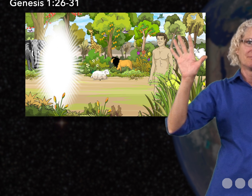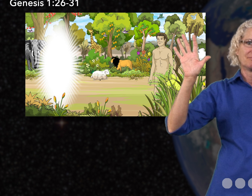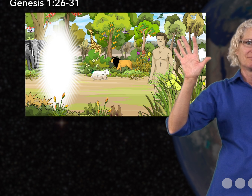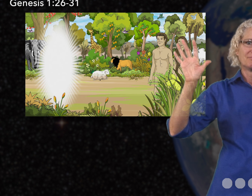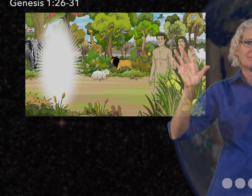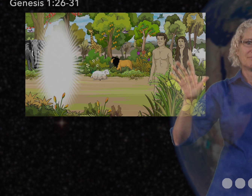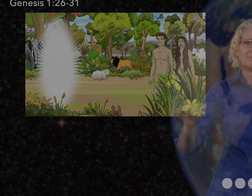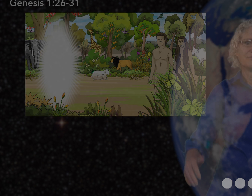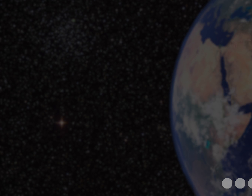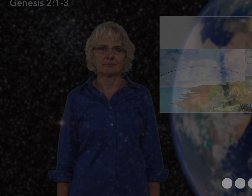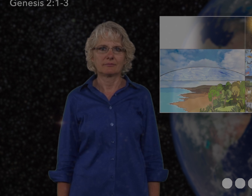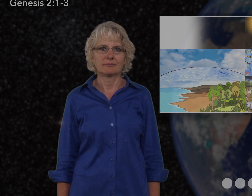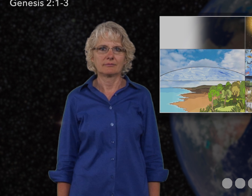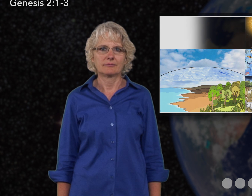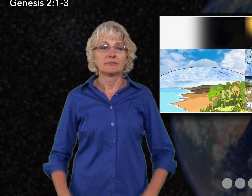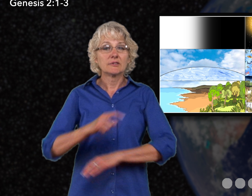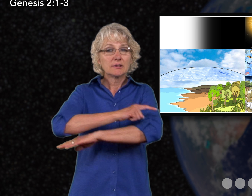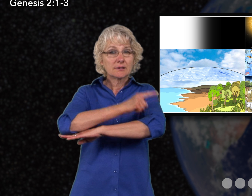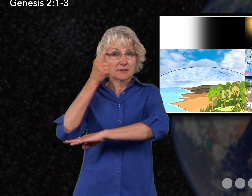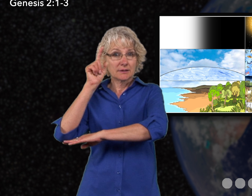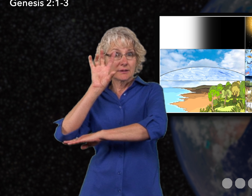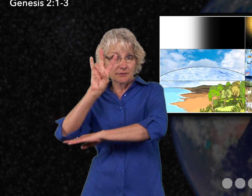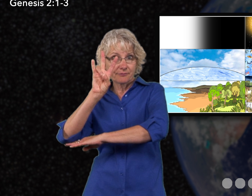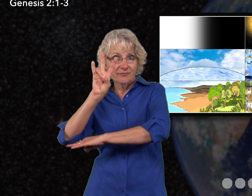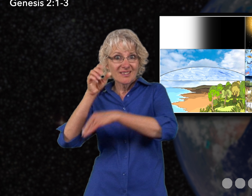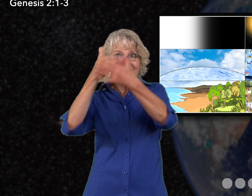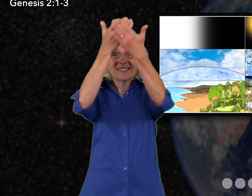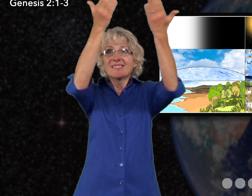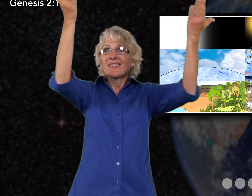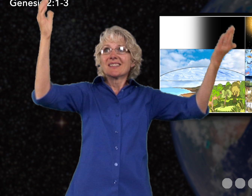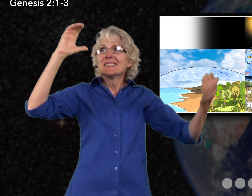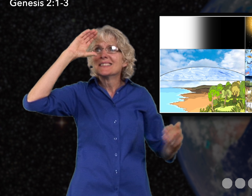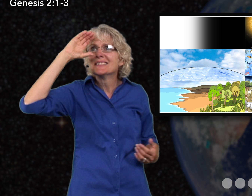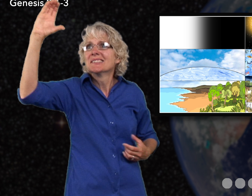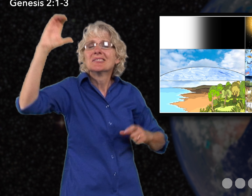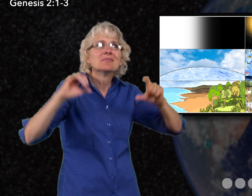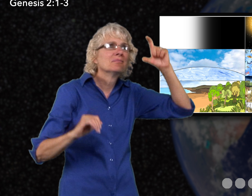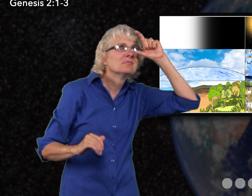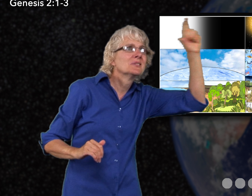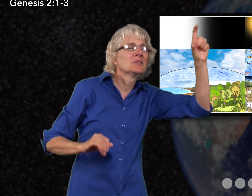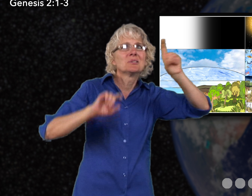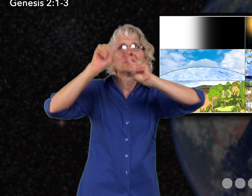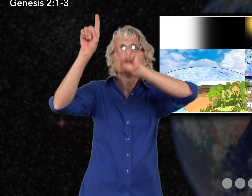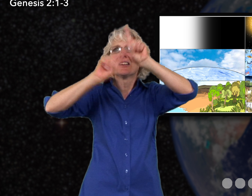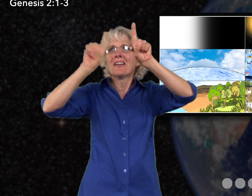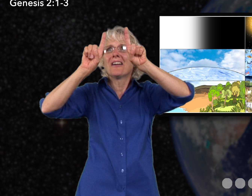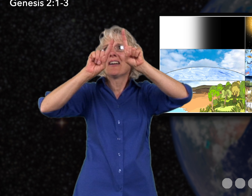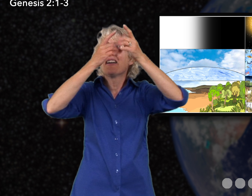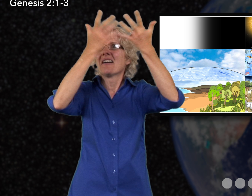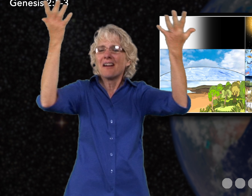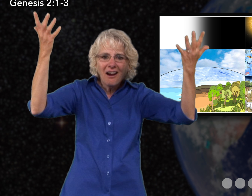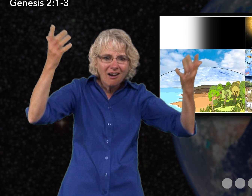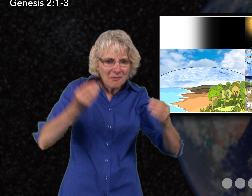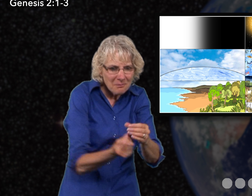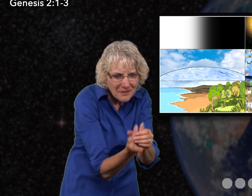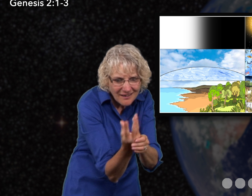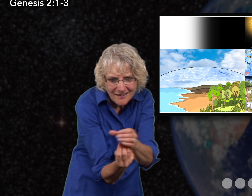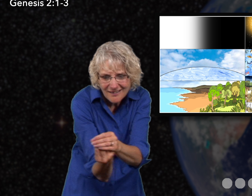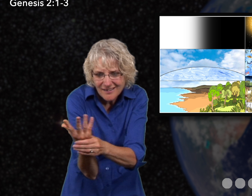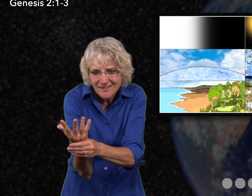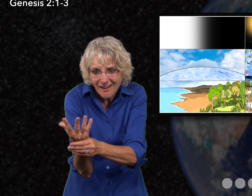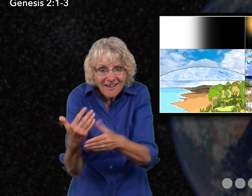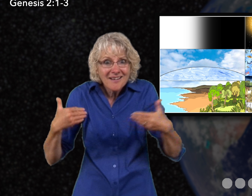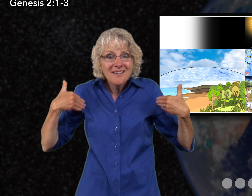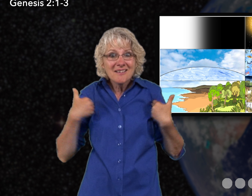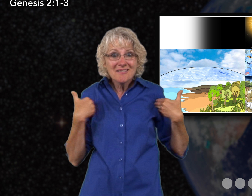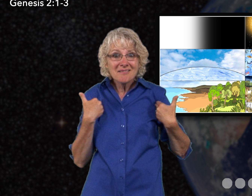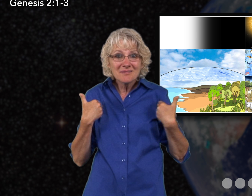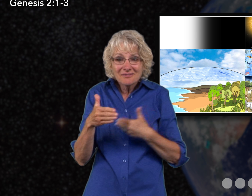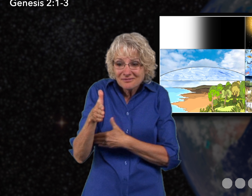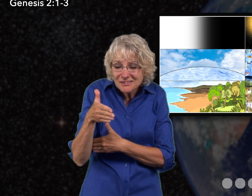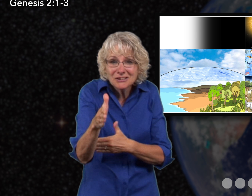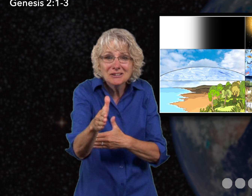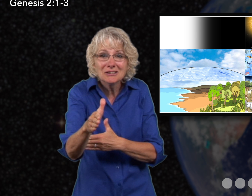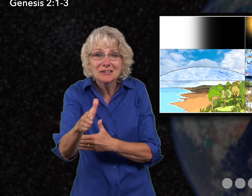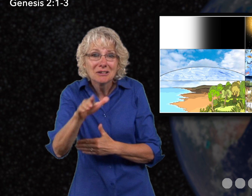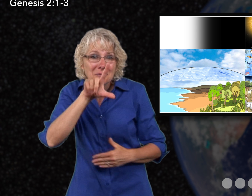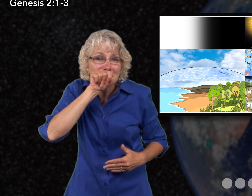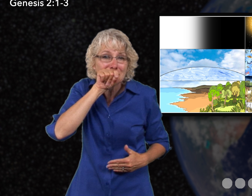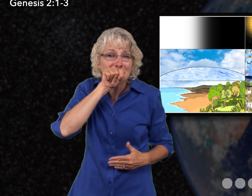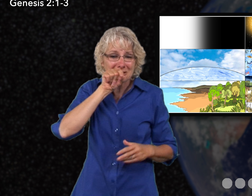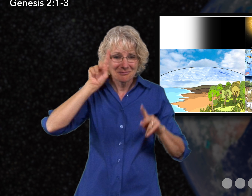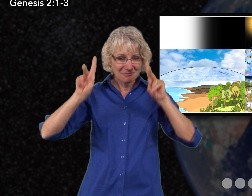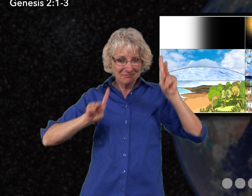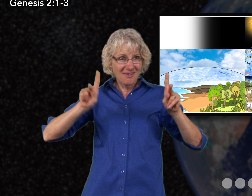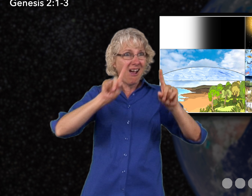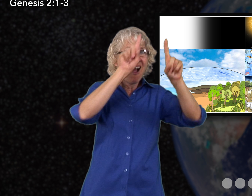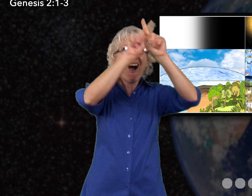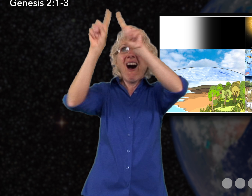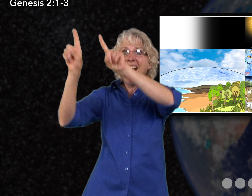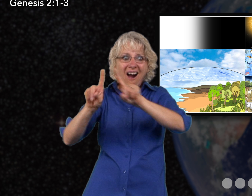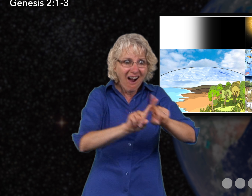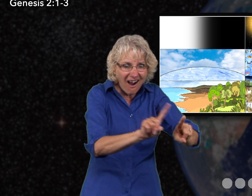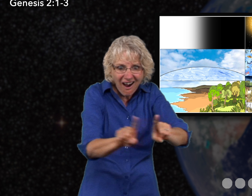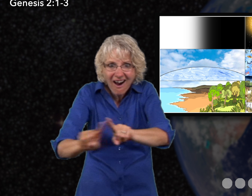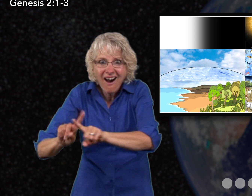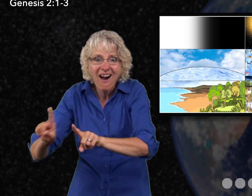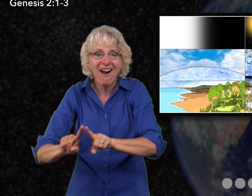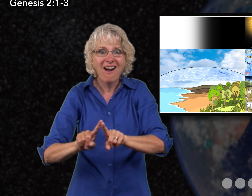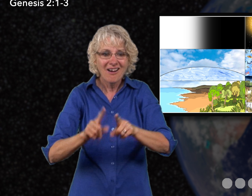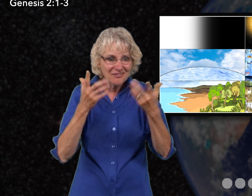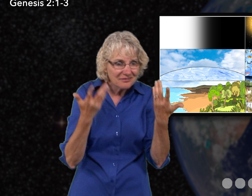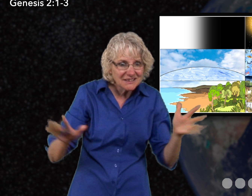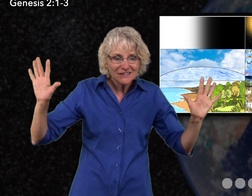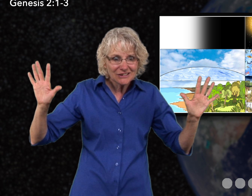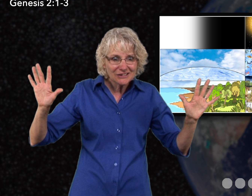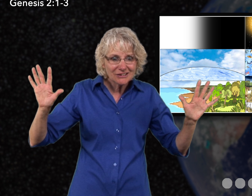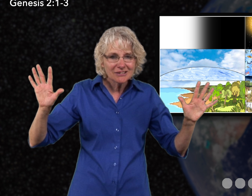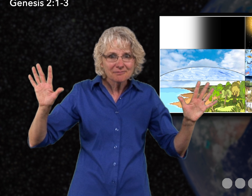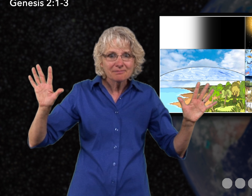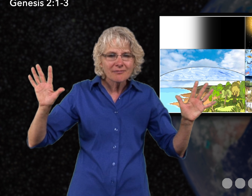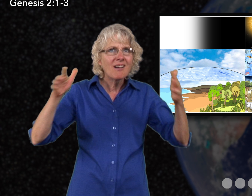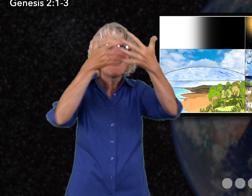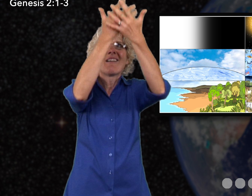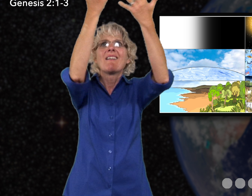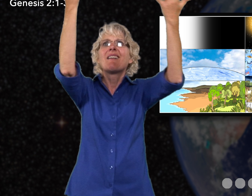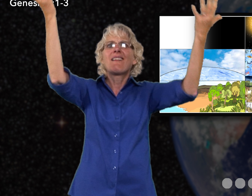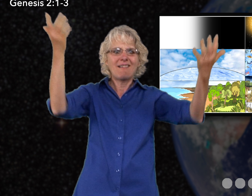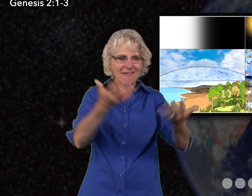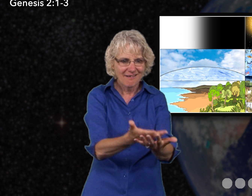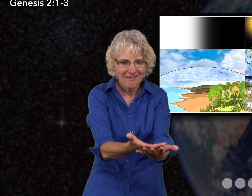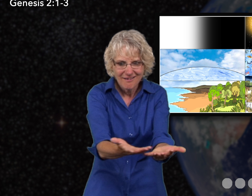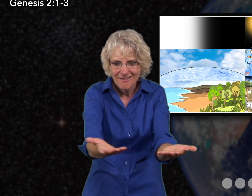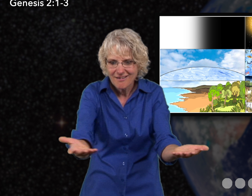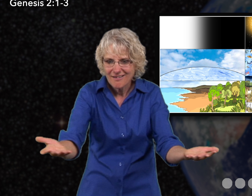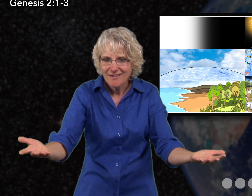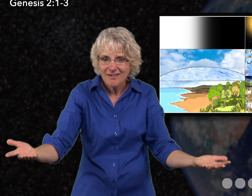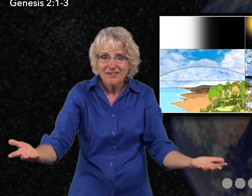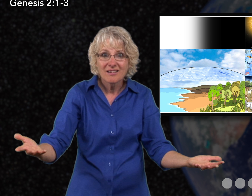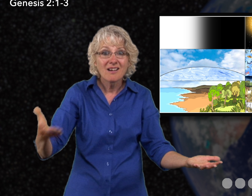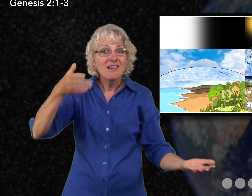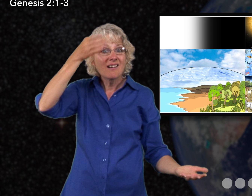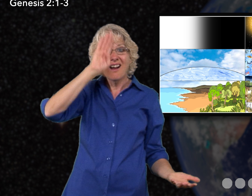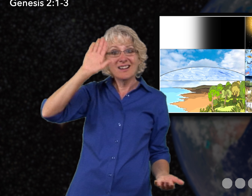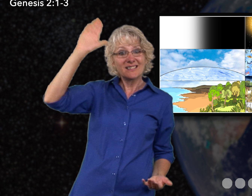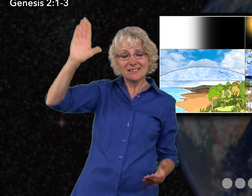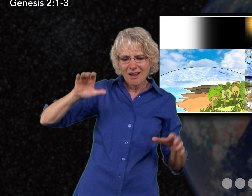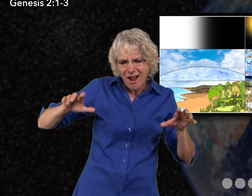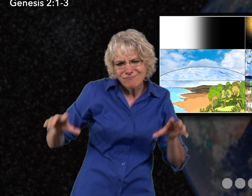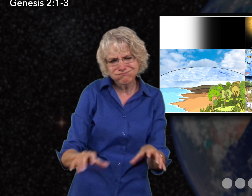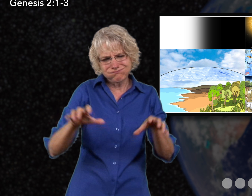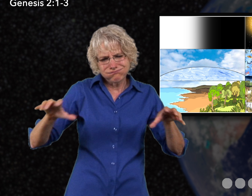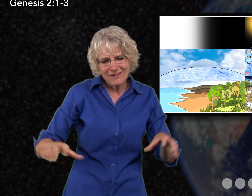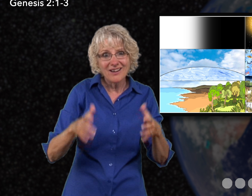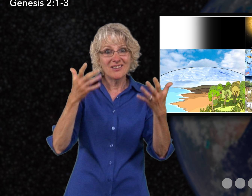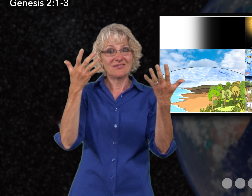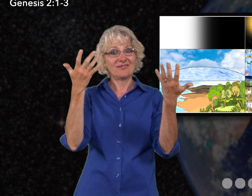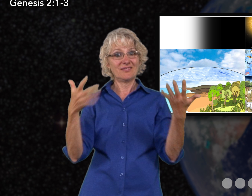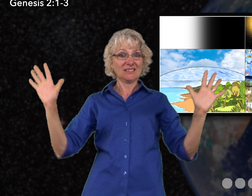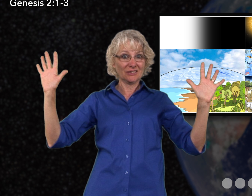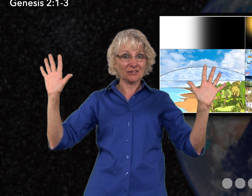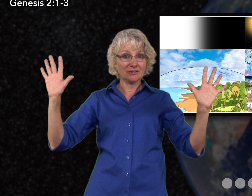Thus the heavens and the earth were completed in all their vast array. And by the seventh day God had finished the work He had been doing;